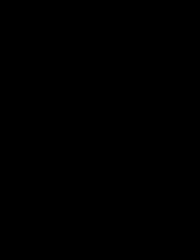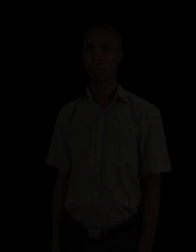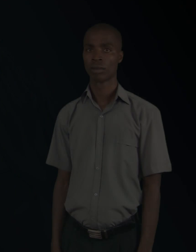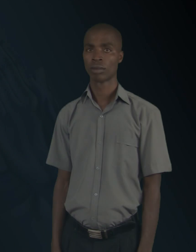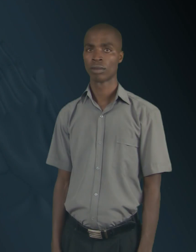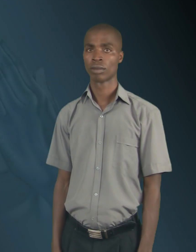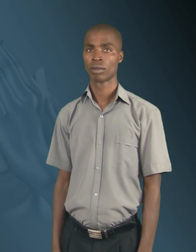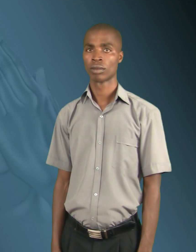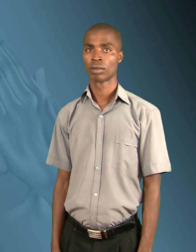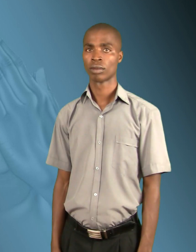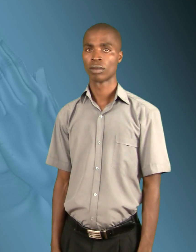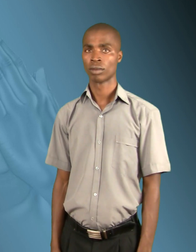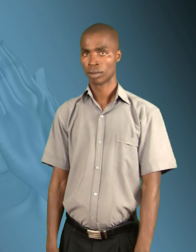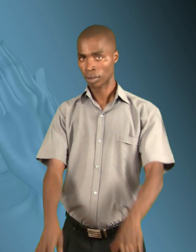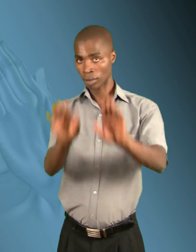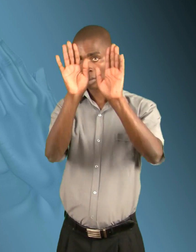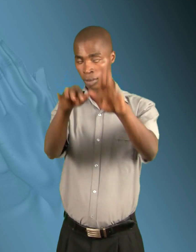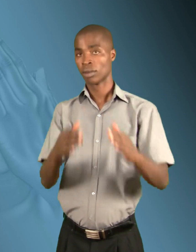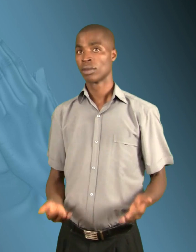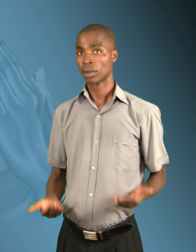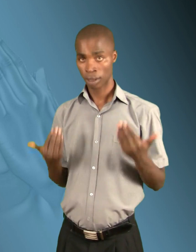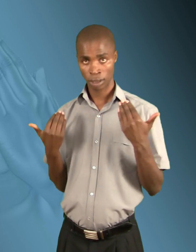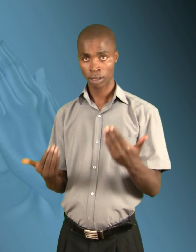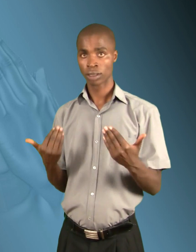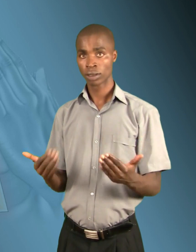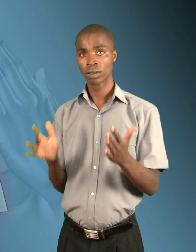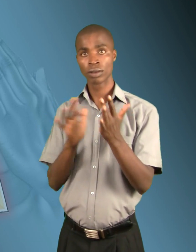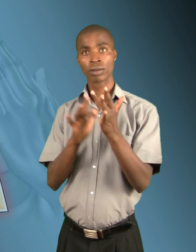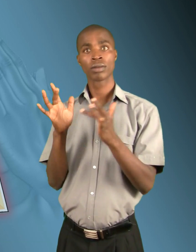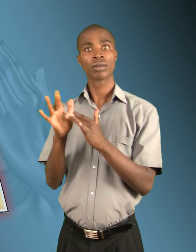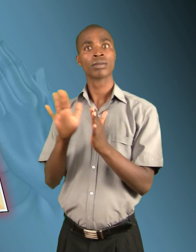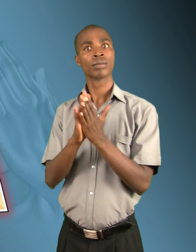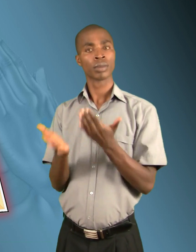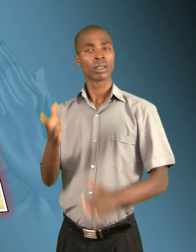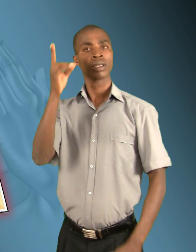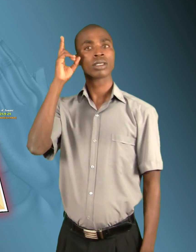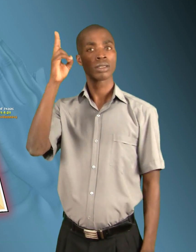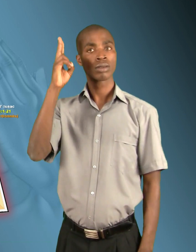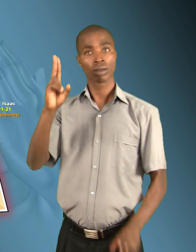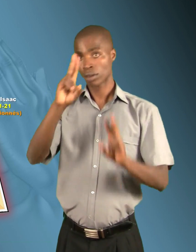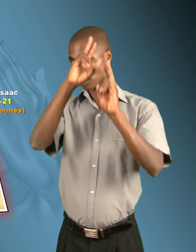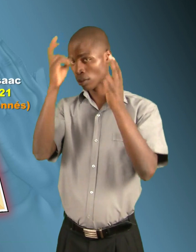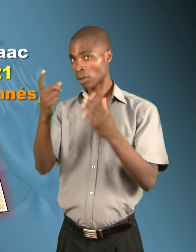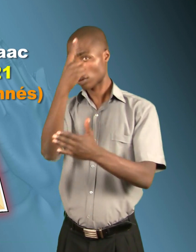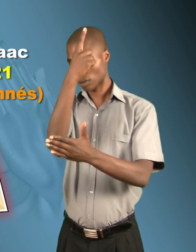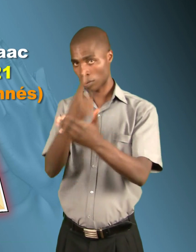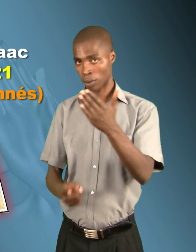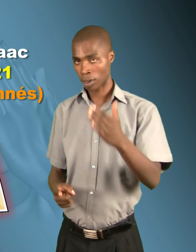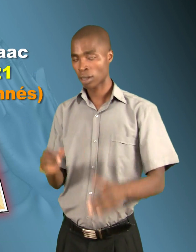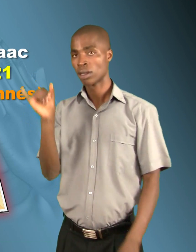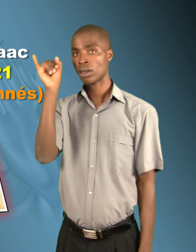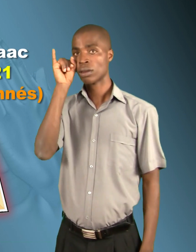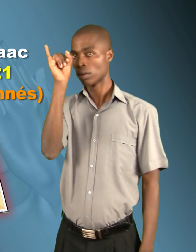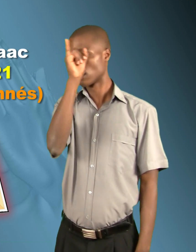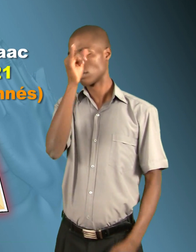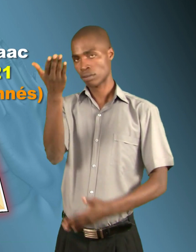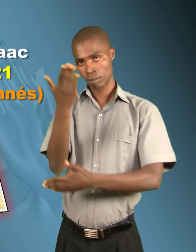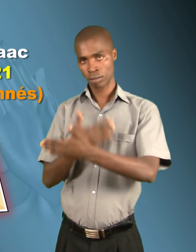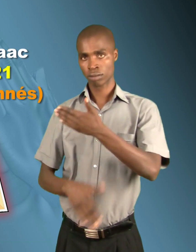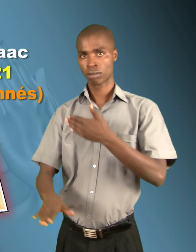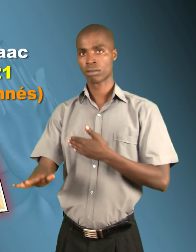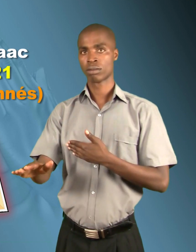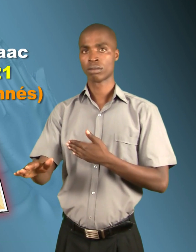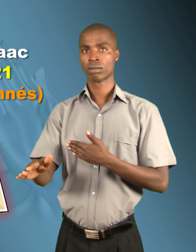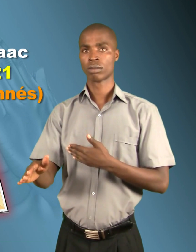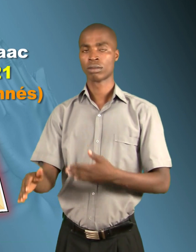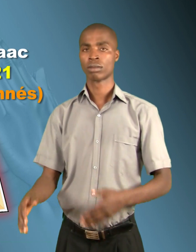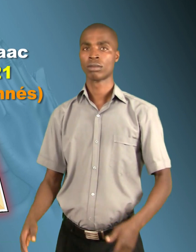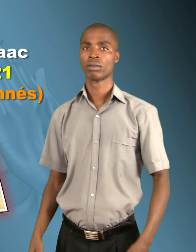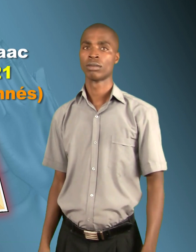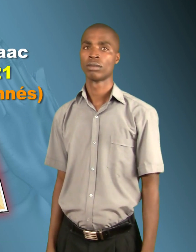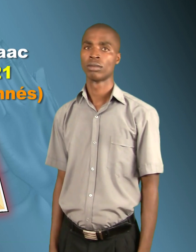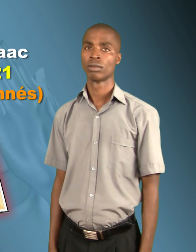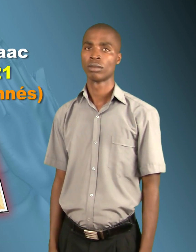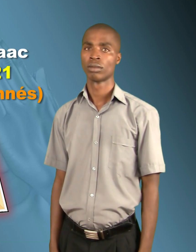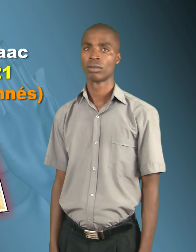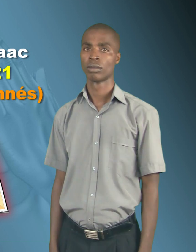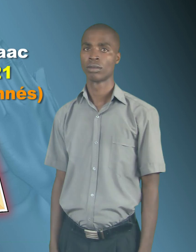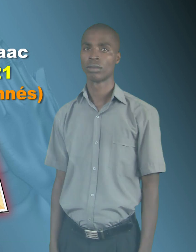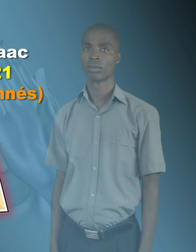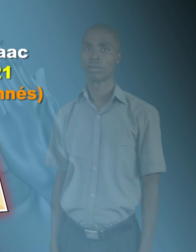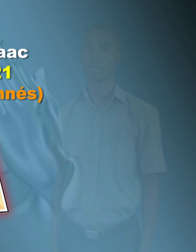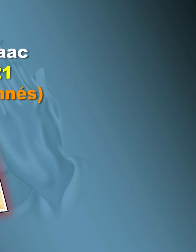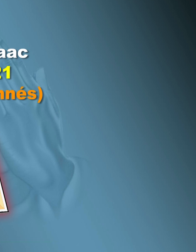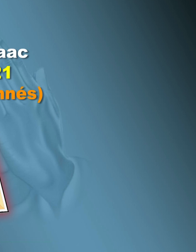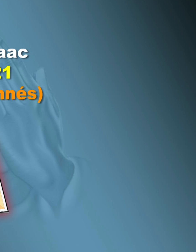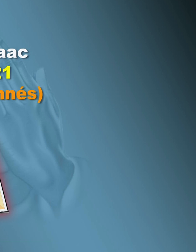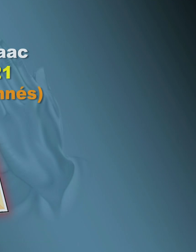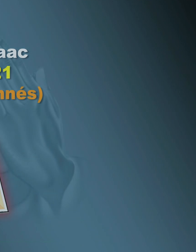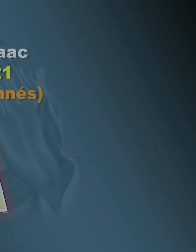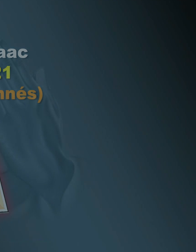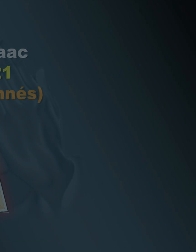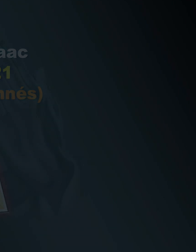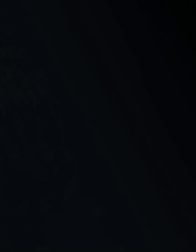Isaac's birth